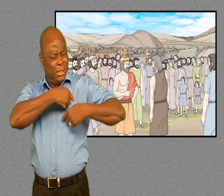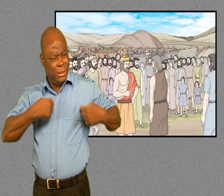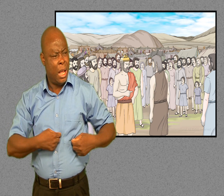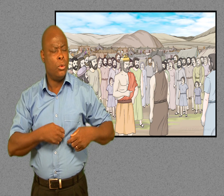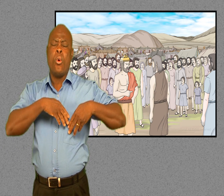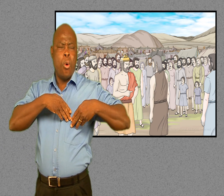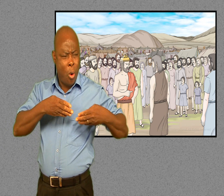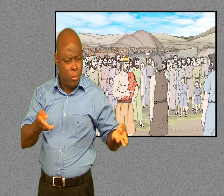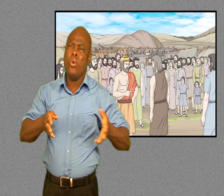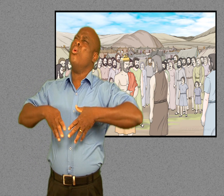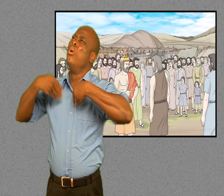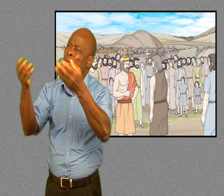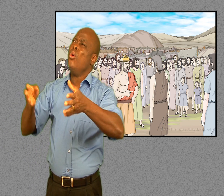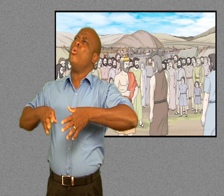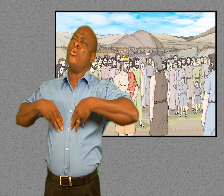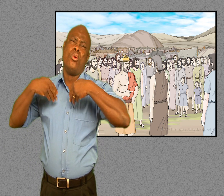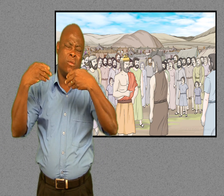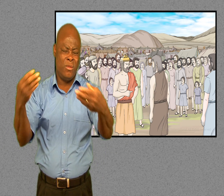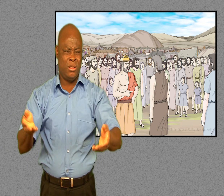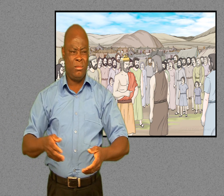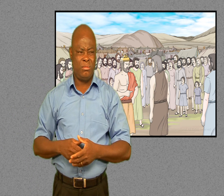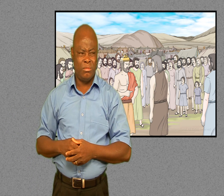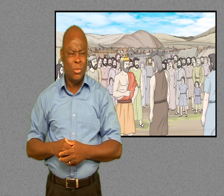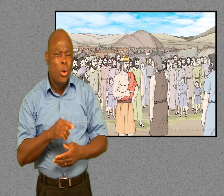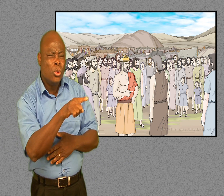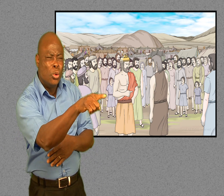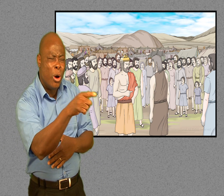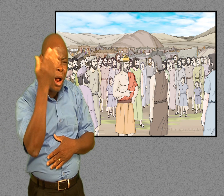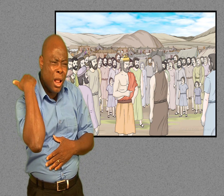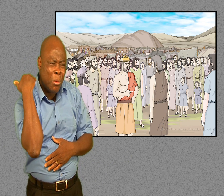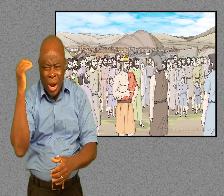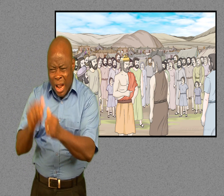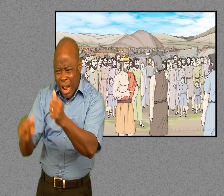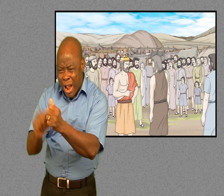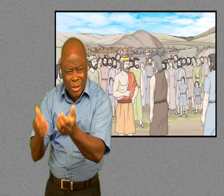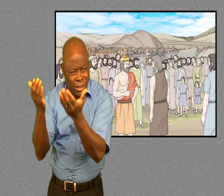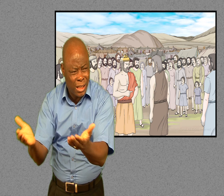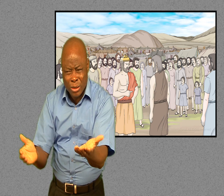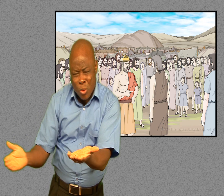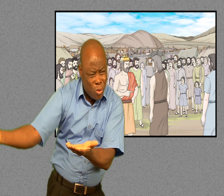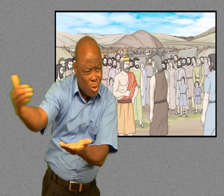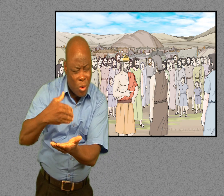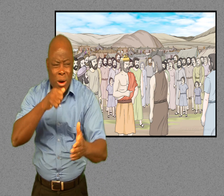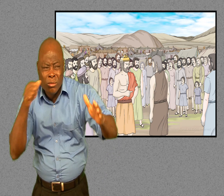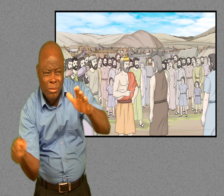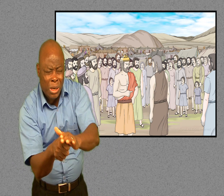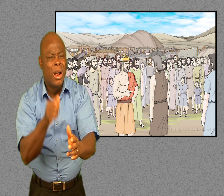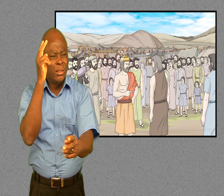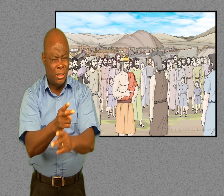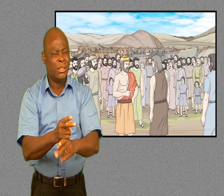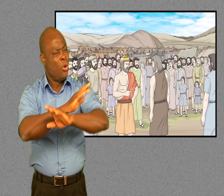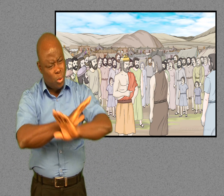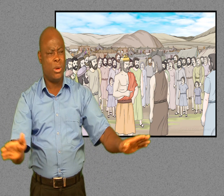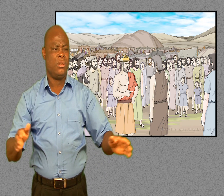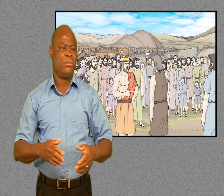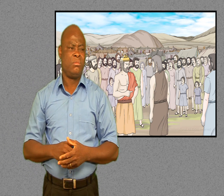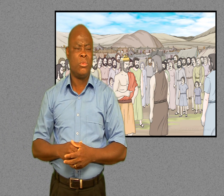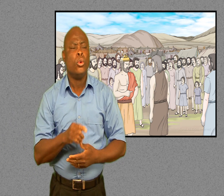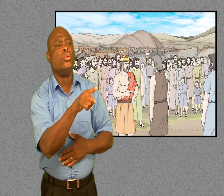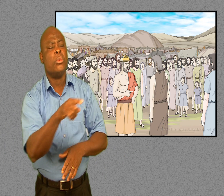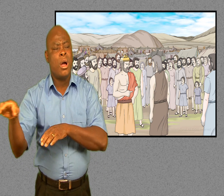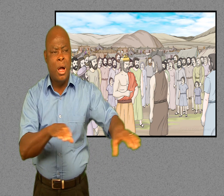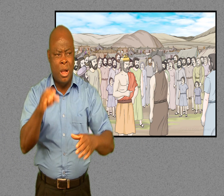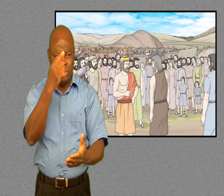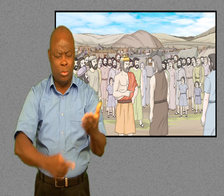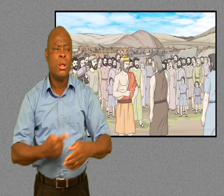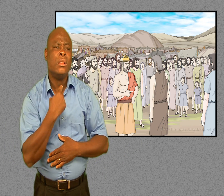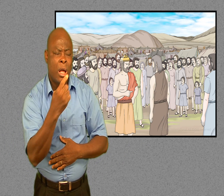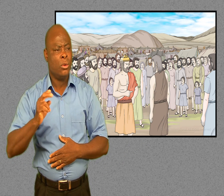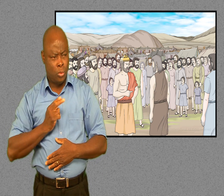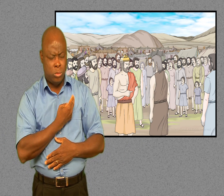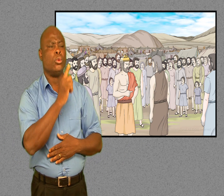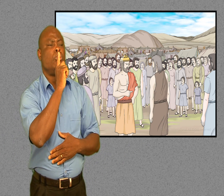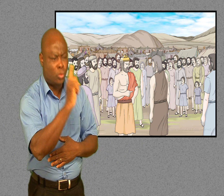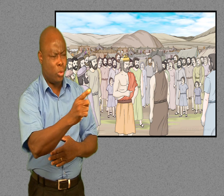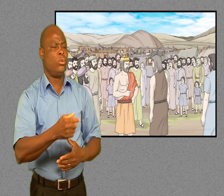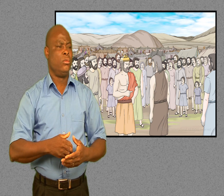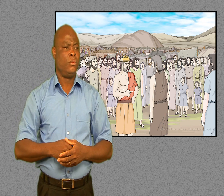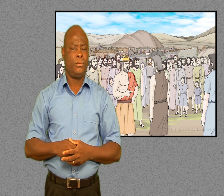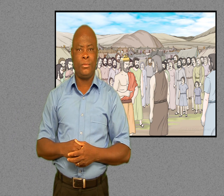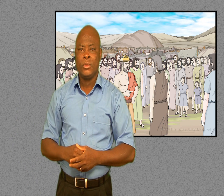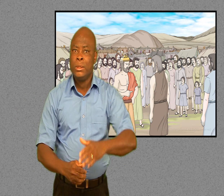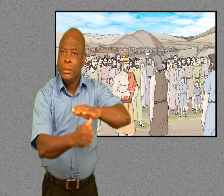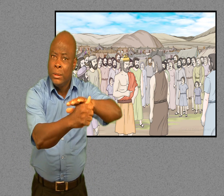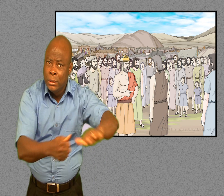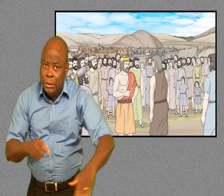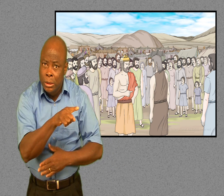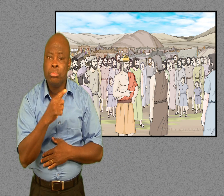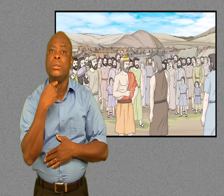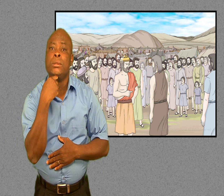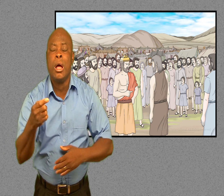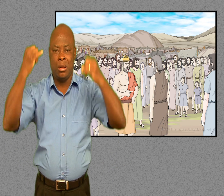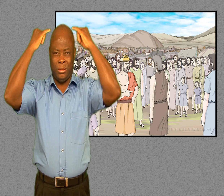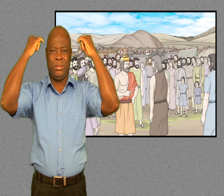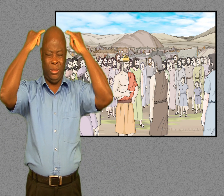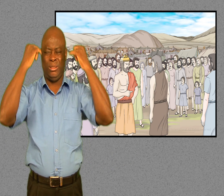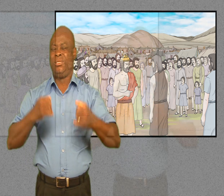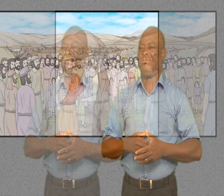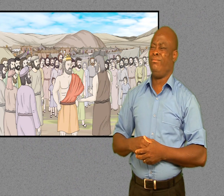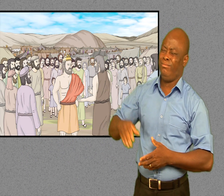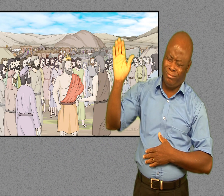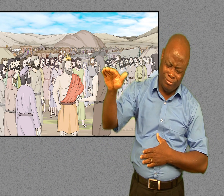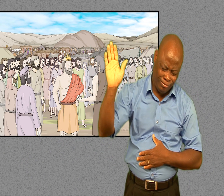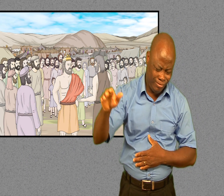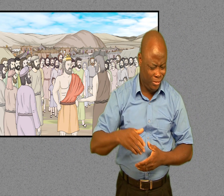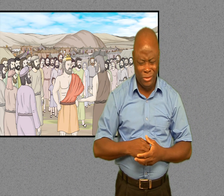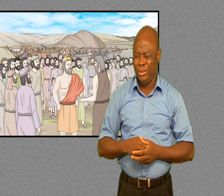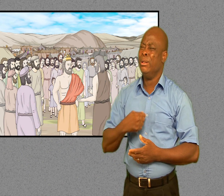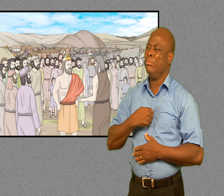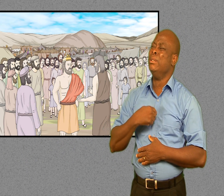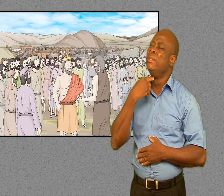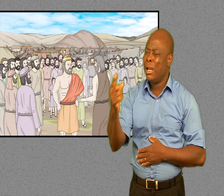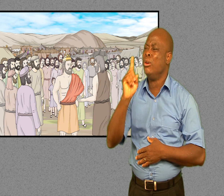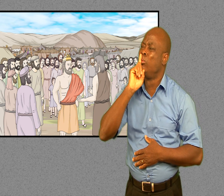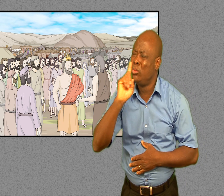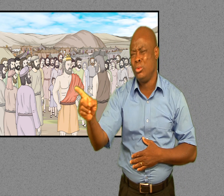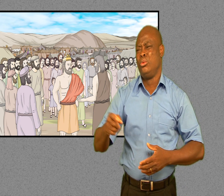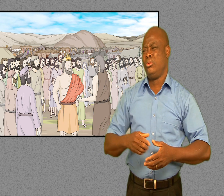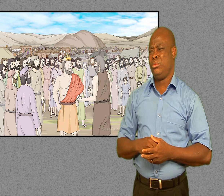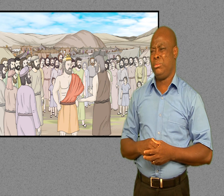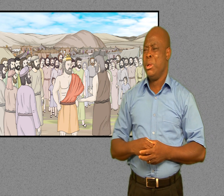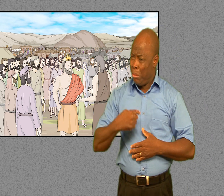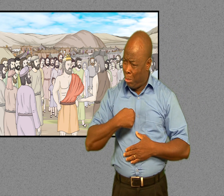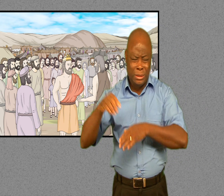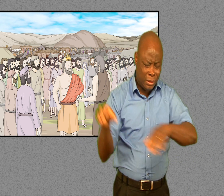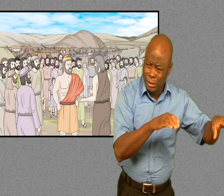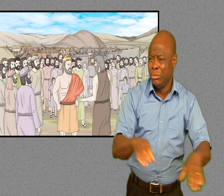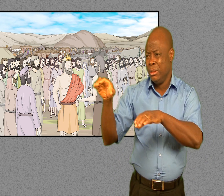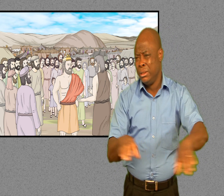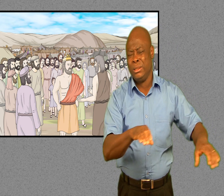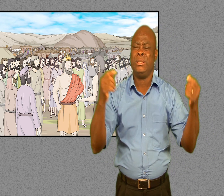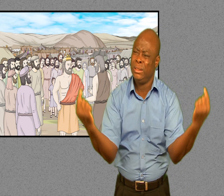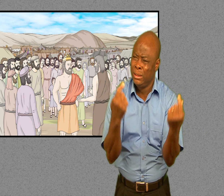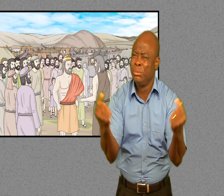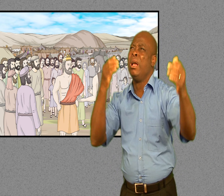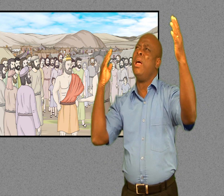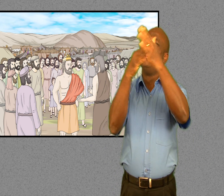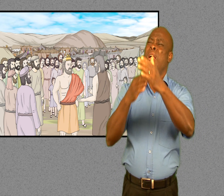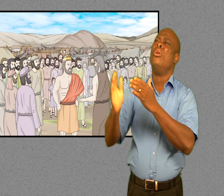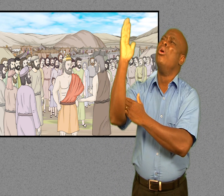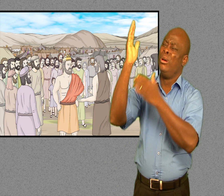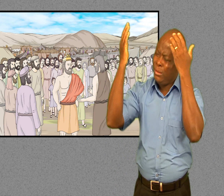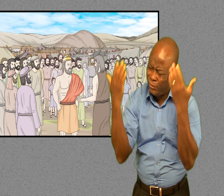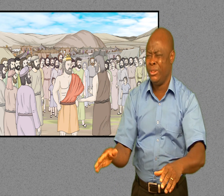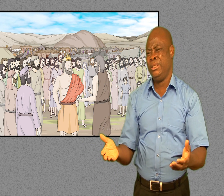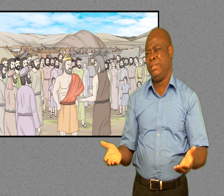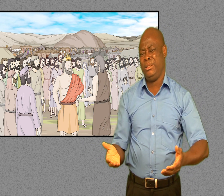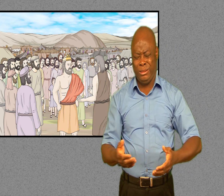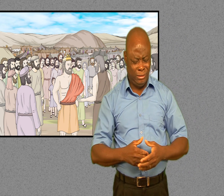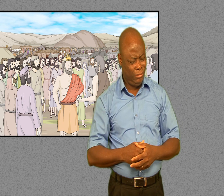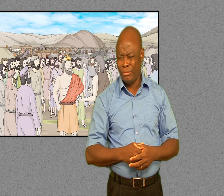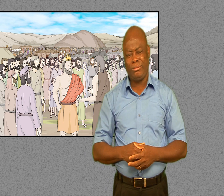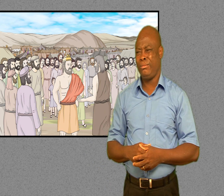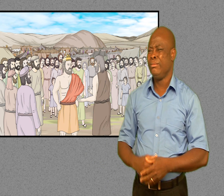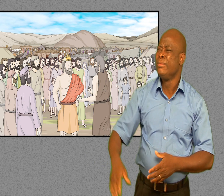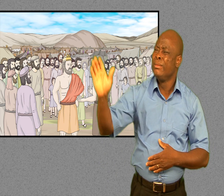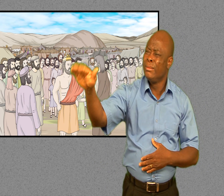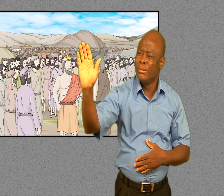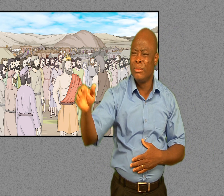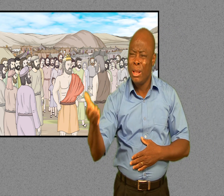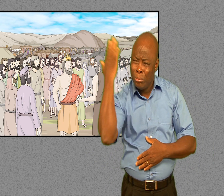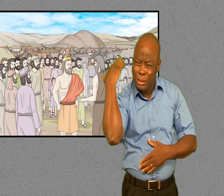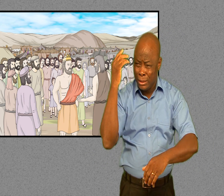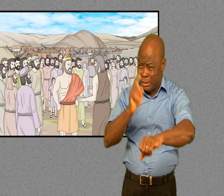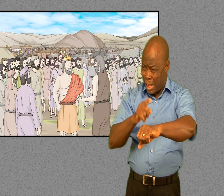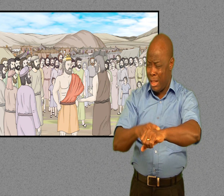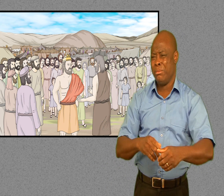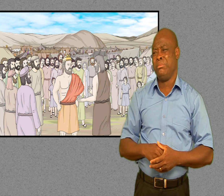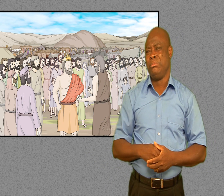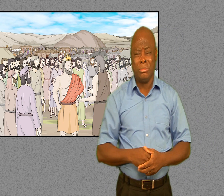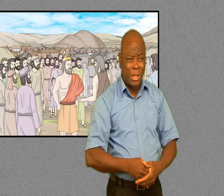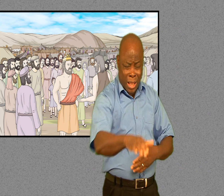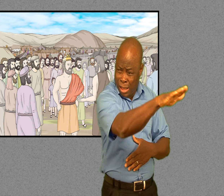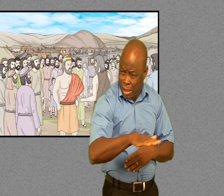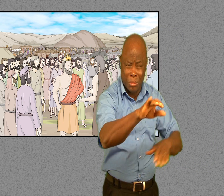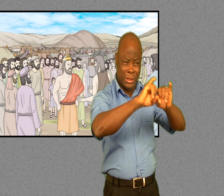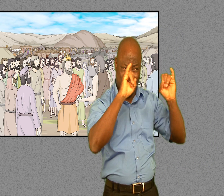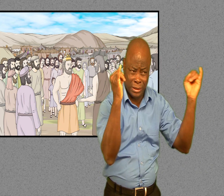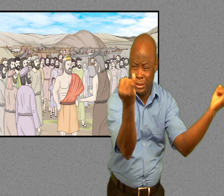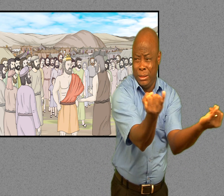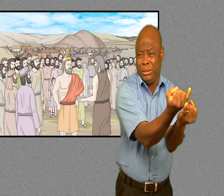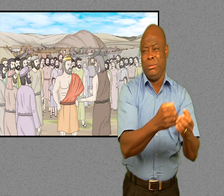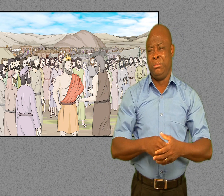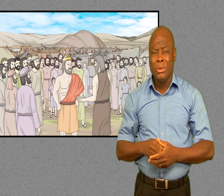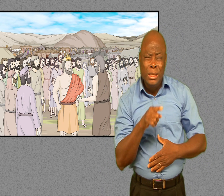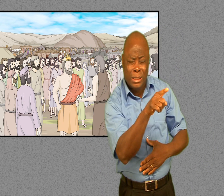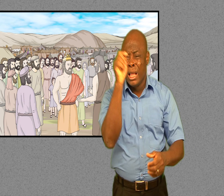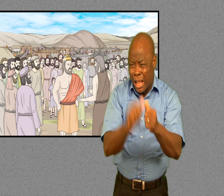So Joshua said to Achan, “My son, give glory to the LORD, the God of Israel, and make a confession to Him. I urge you to tell me what you have done; do not hide it from me.”